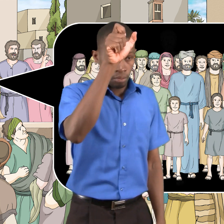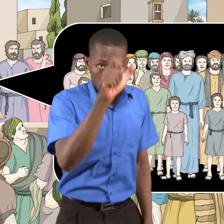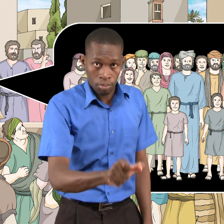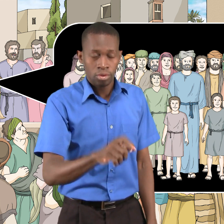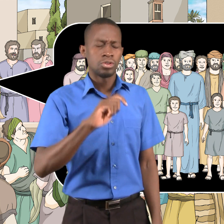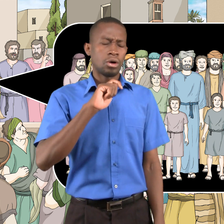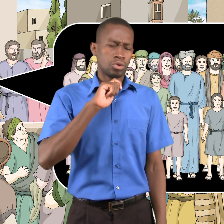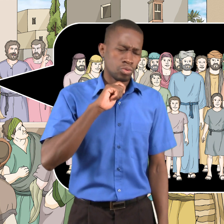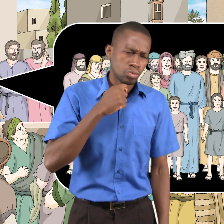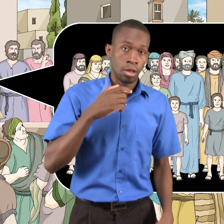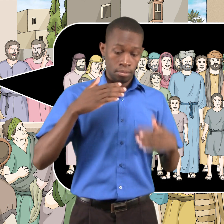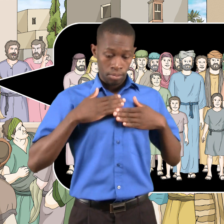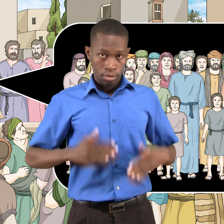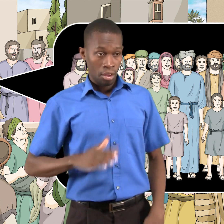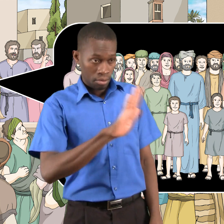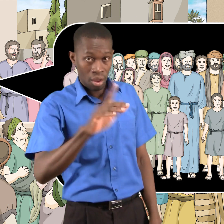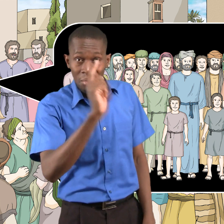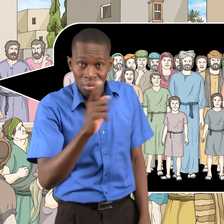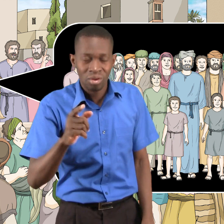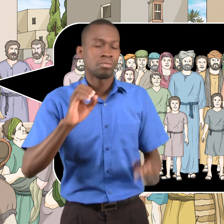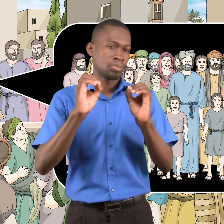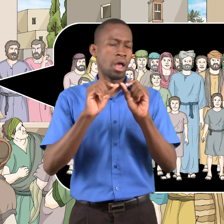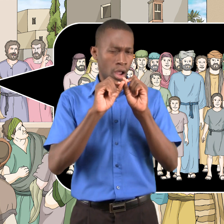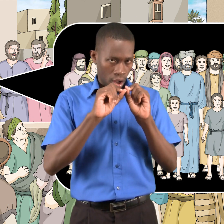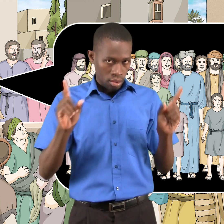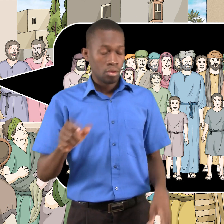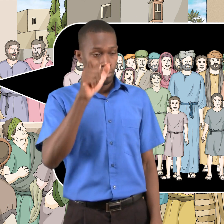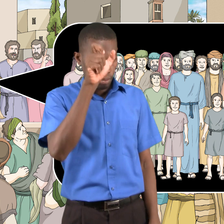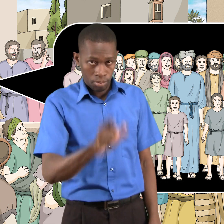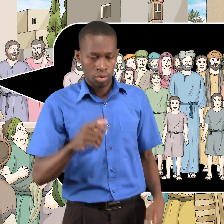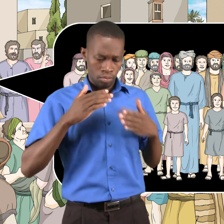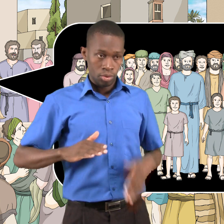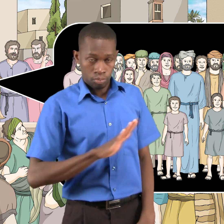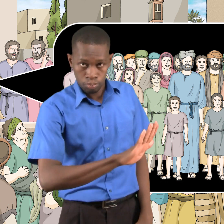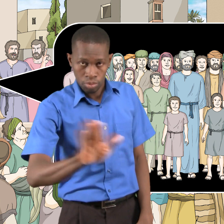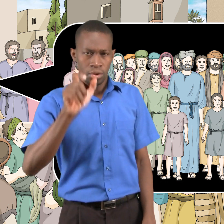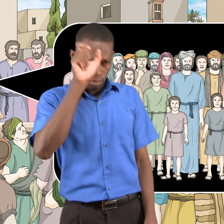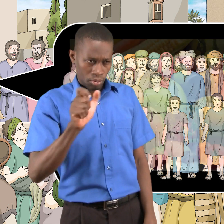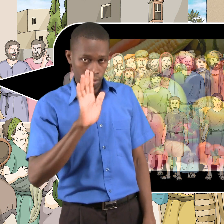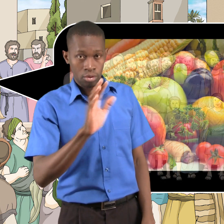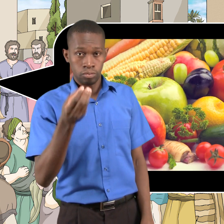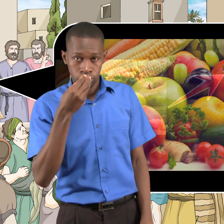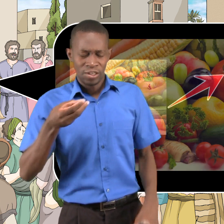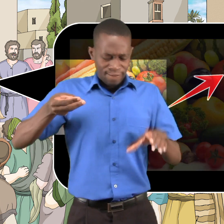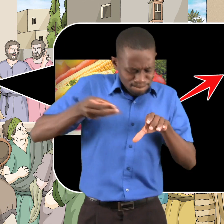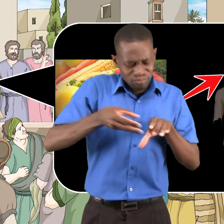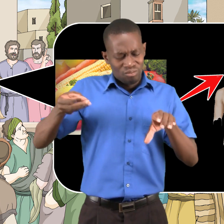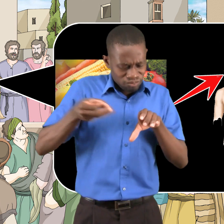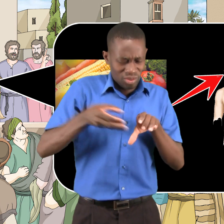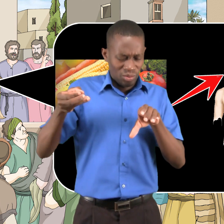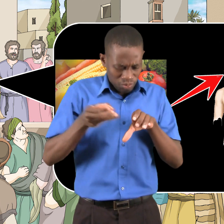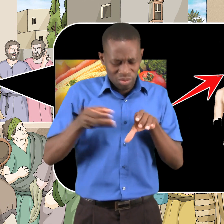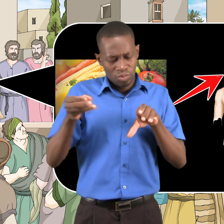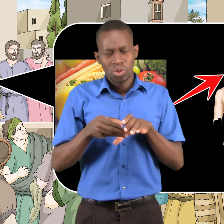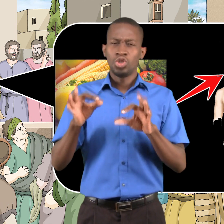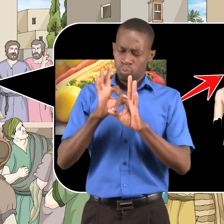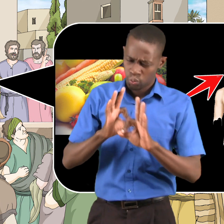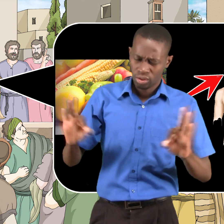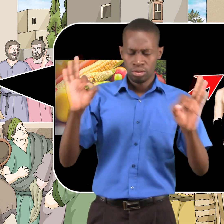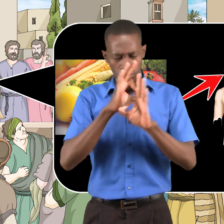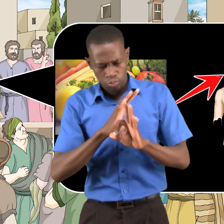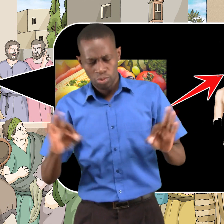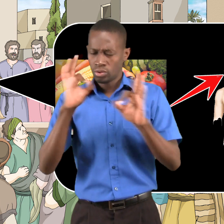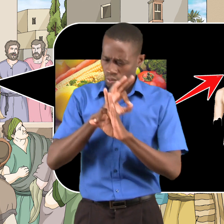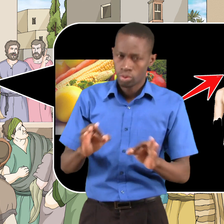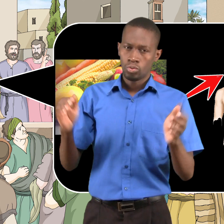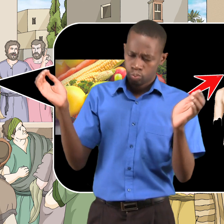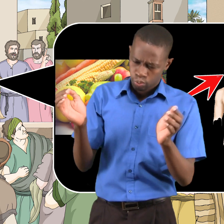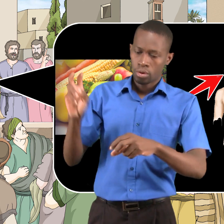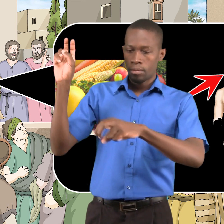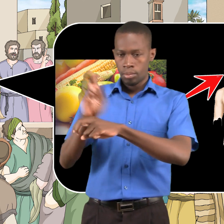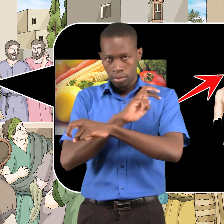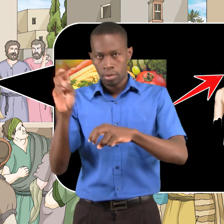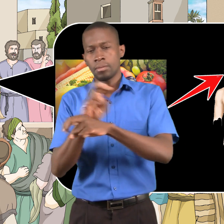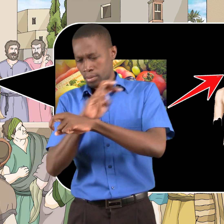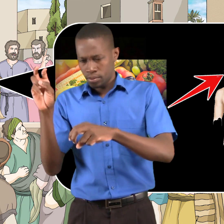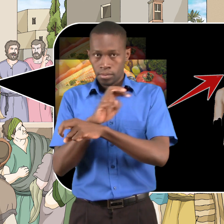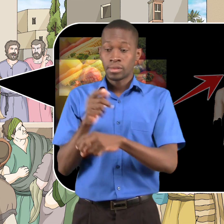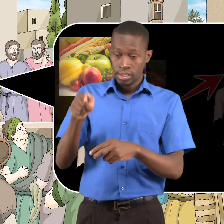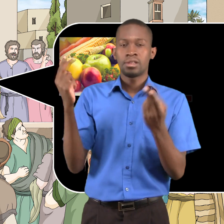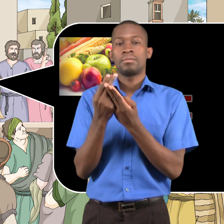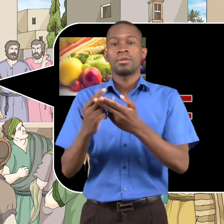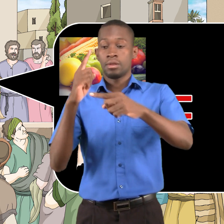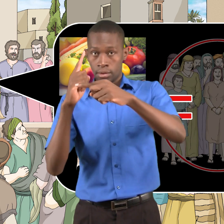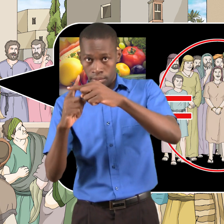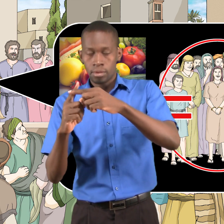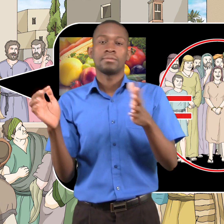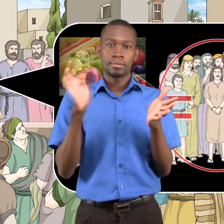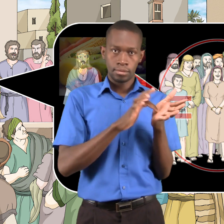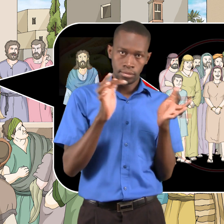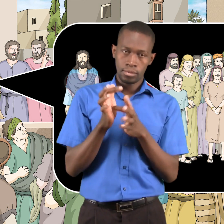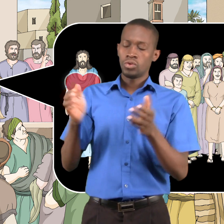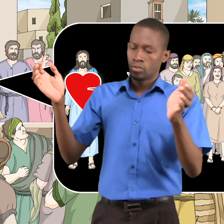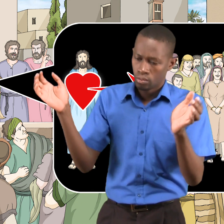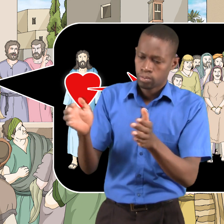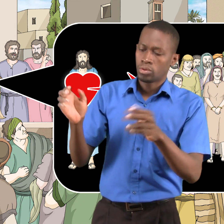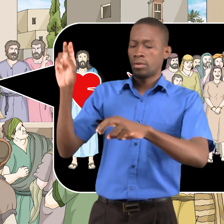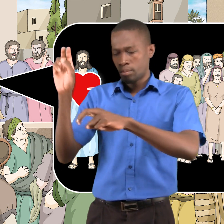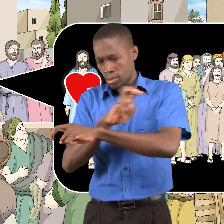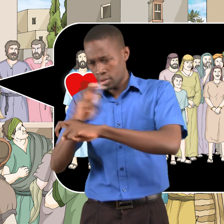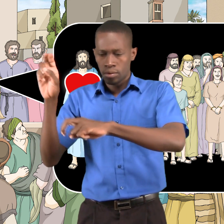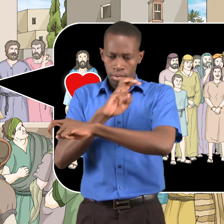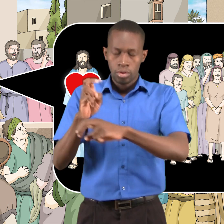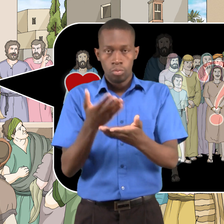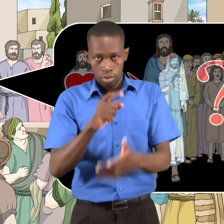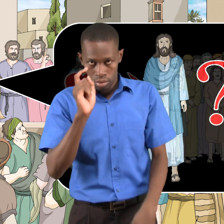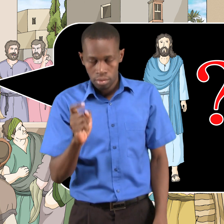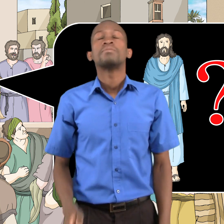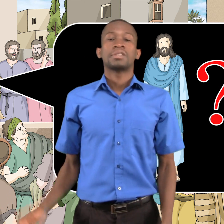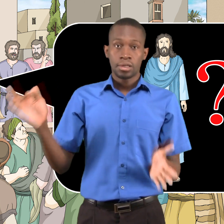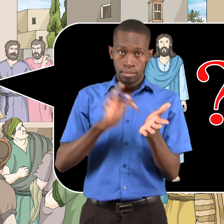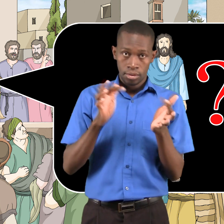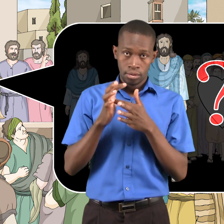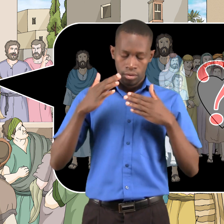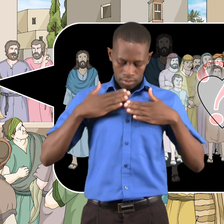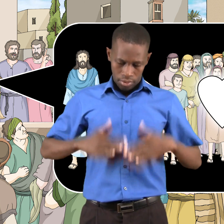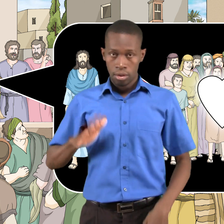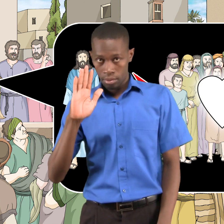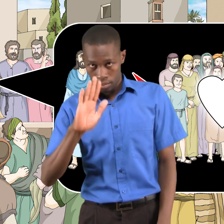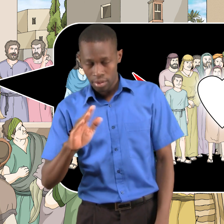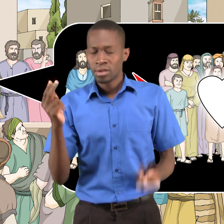Indeed, no one ever hated his own body, but he nourishes and cherishes it, just as Christ does the church.